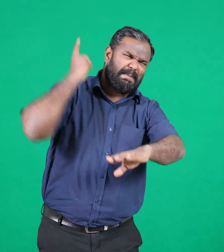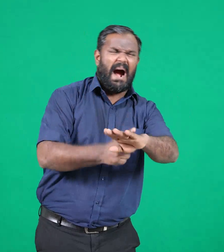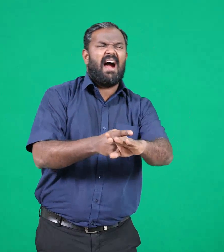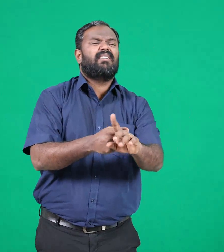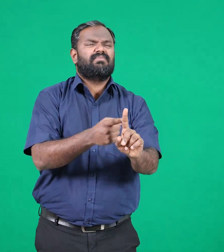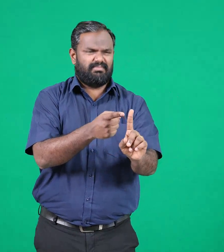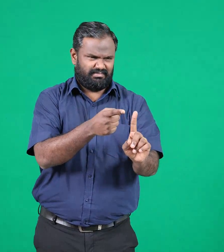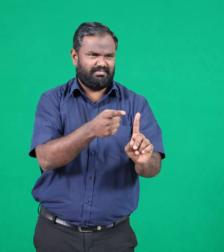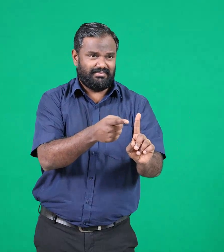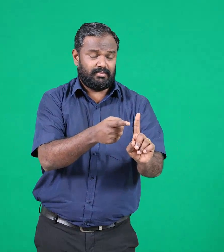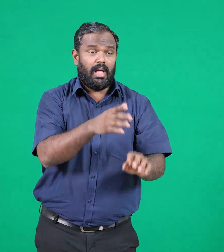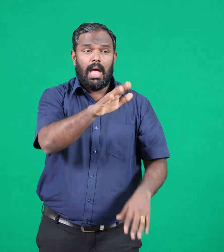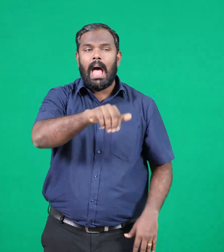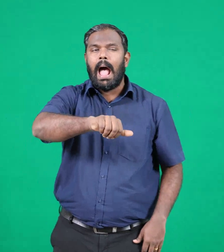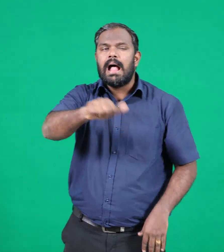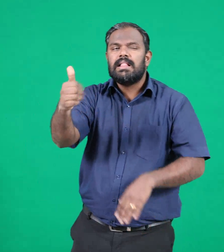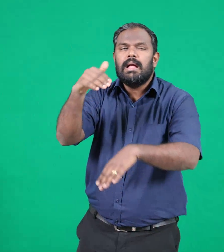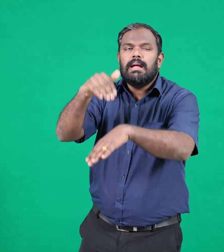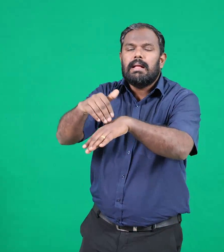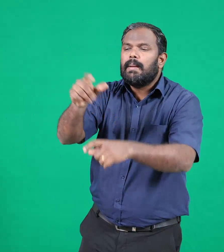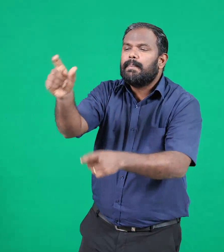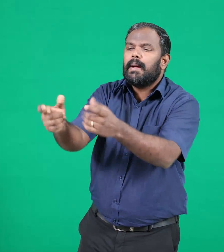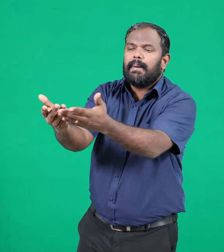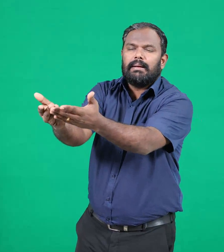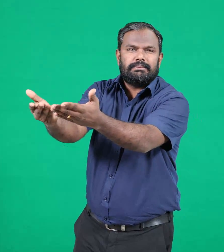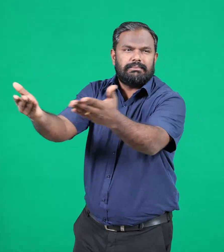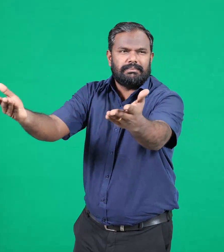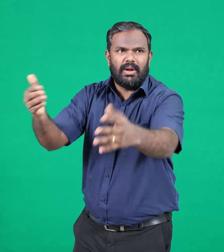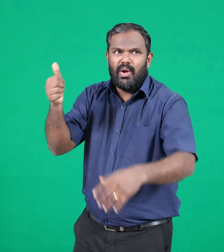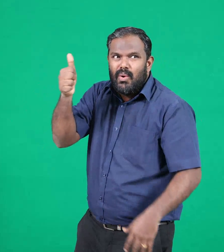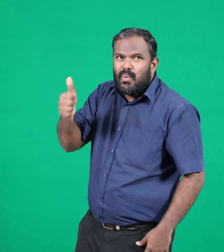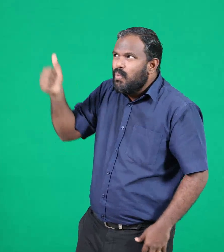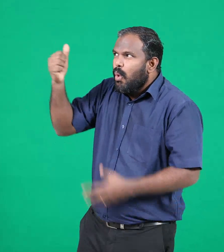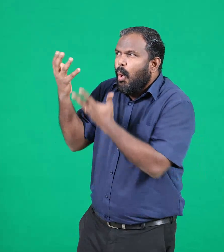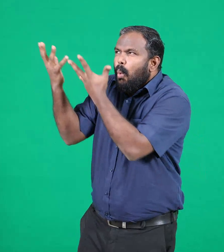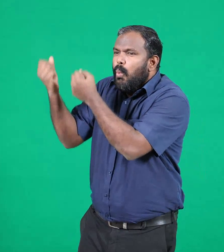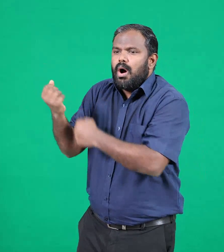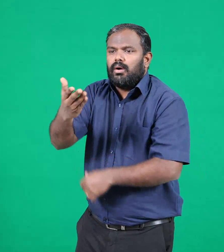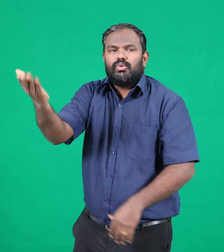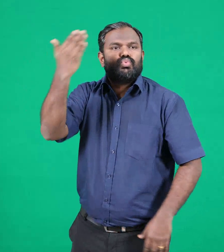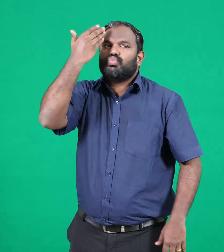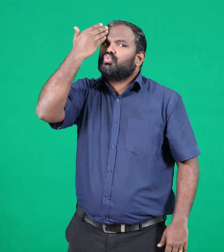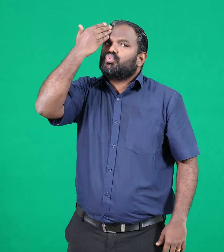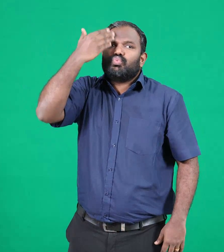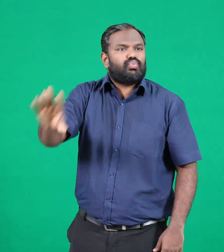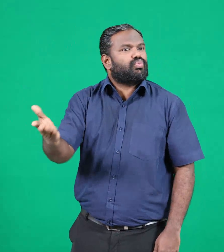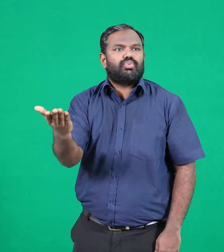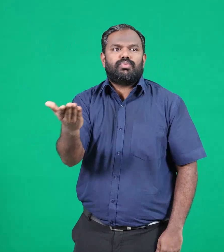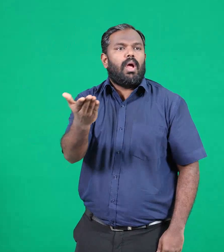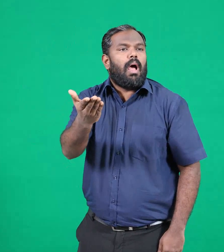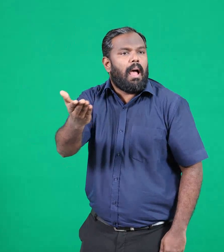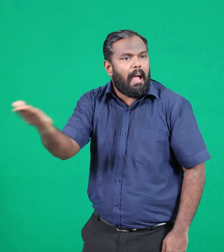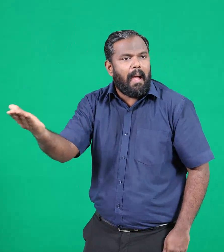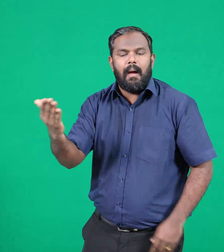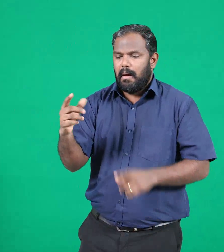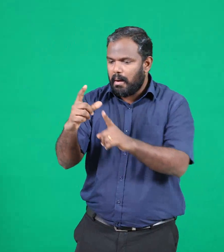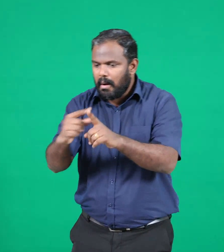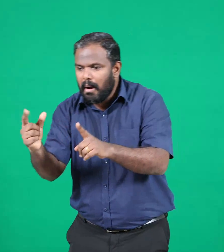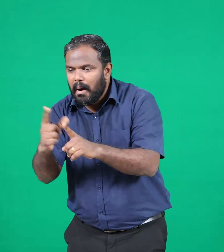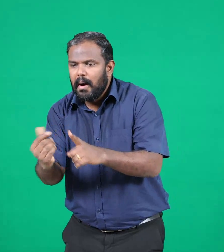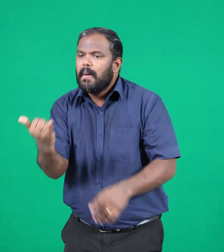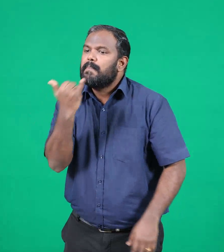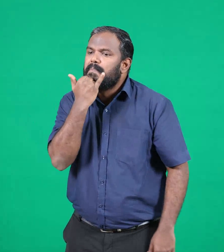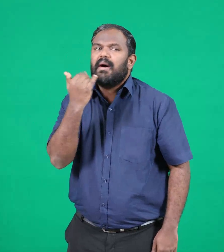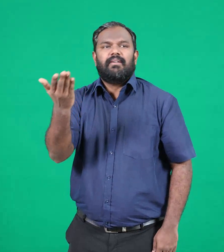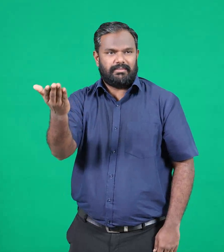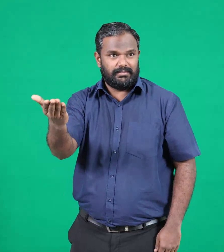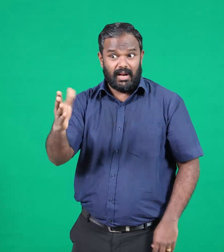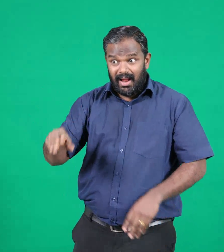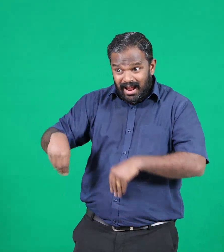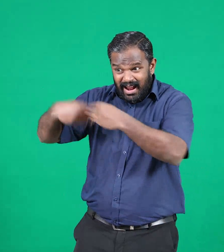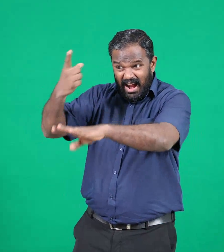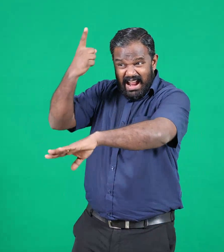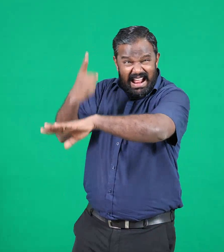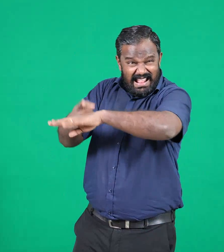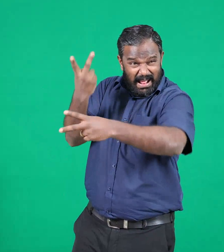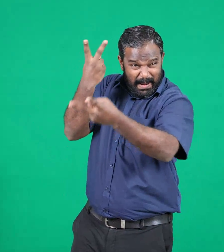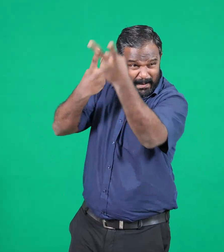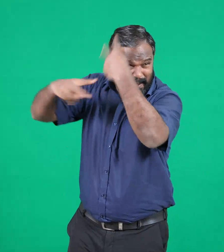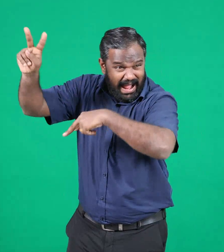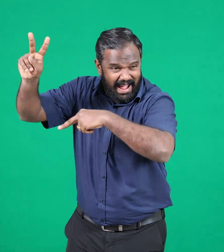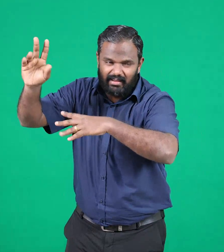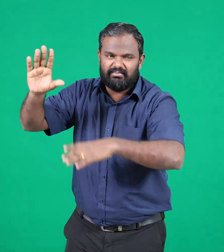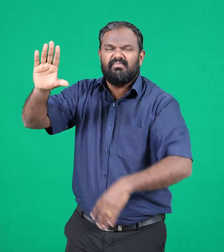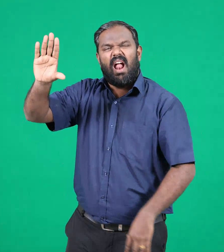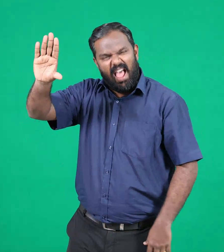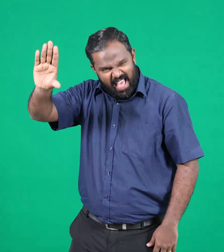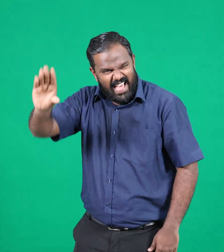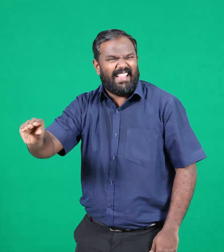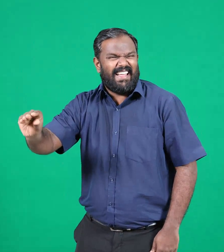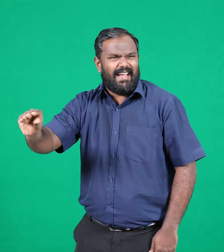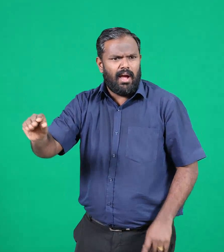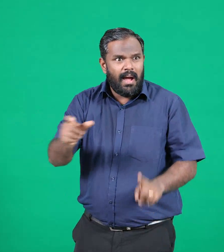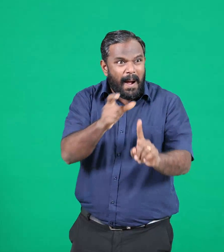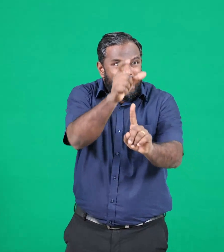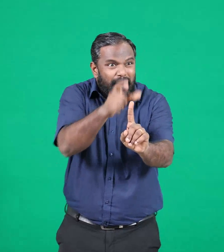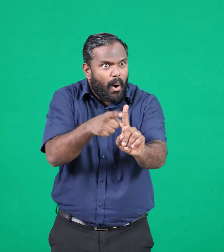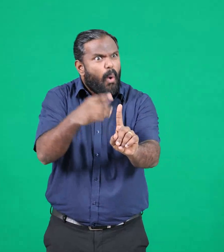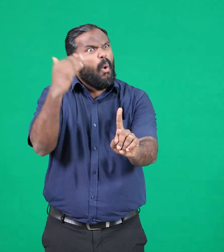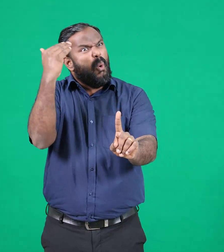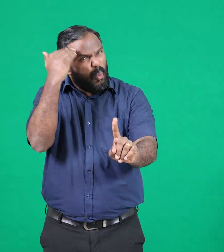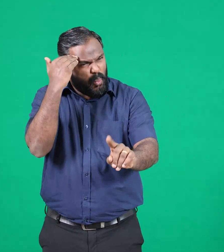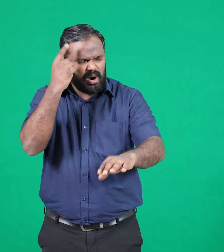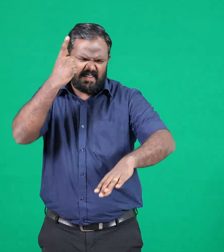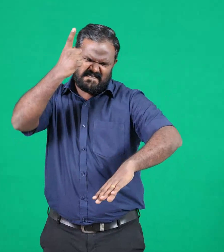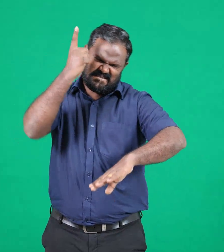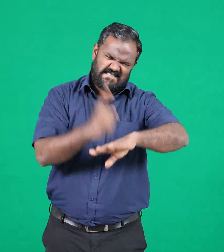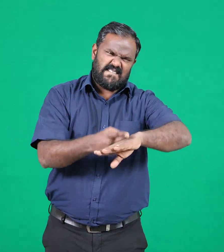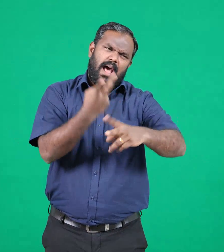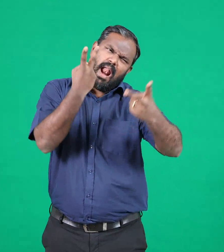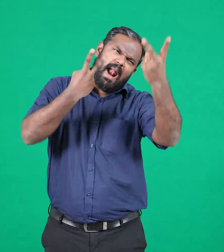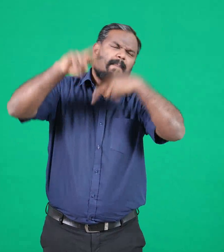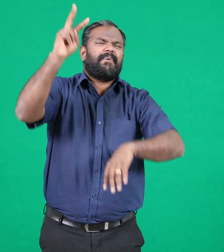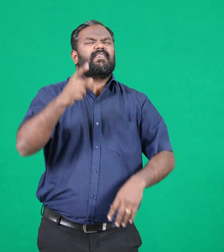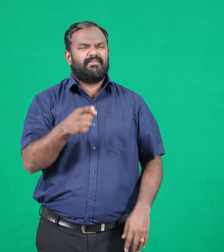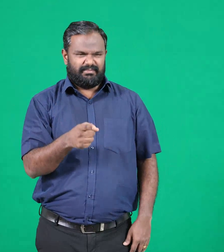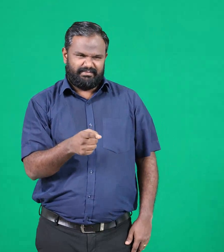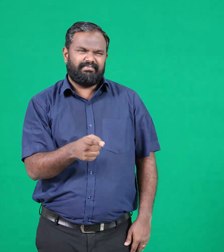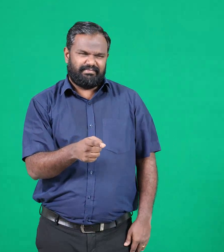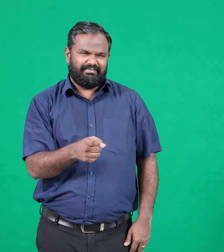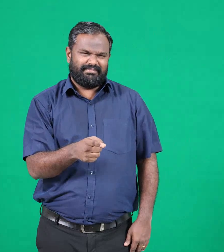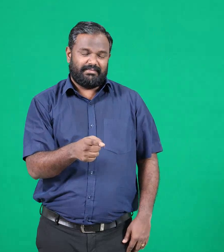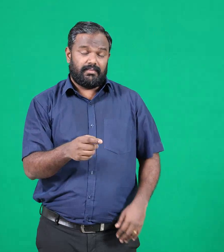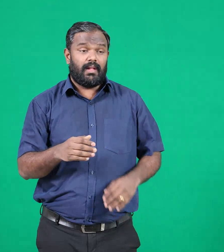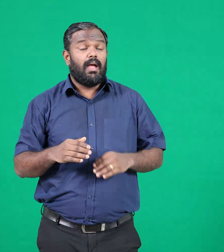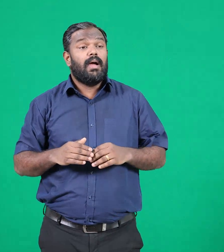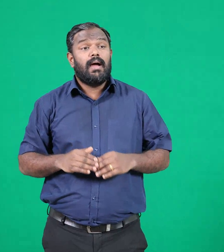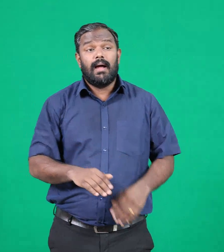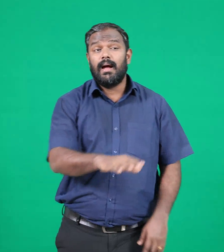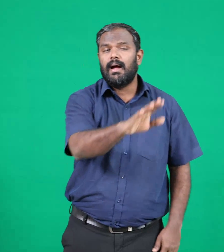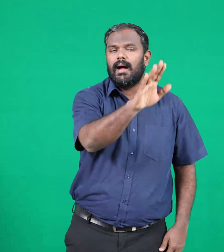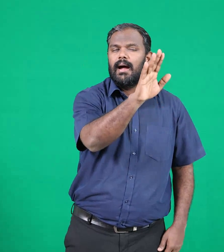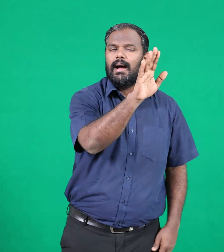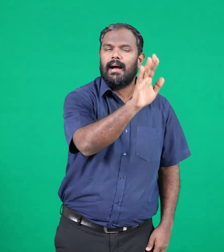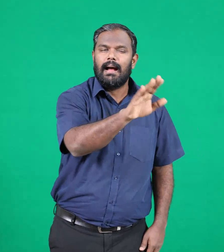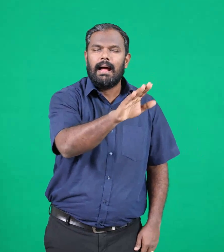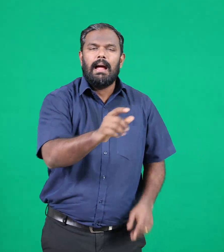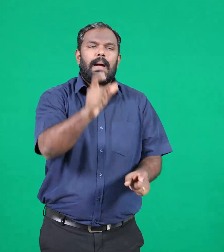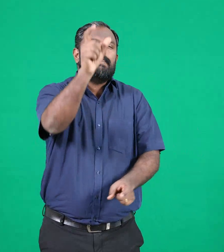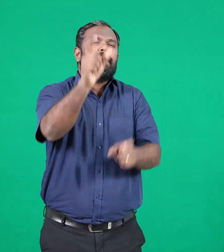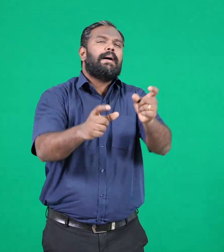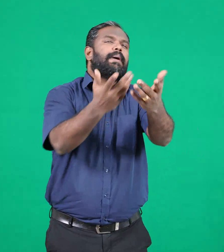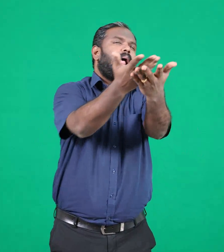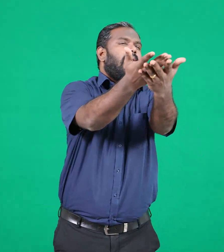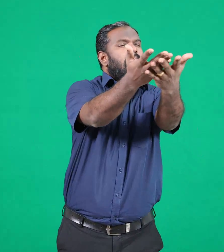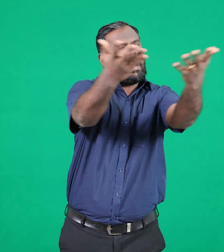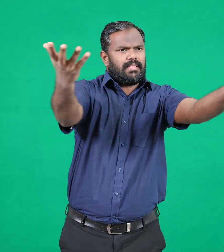But the one who unknowingly does things worthy of punishment will be beaten with few blows.